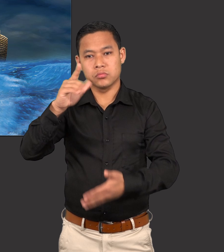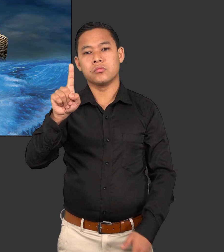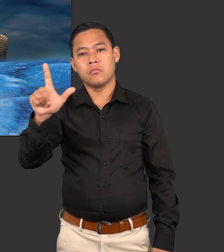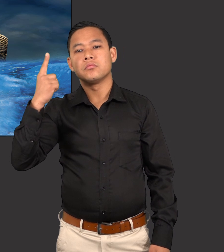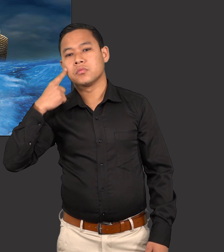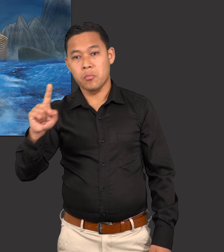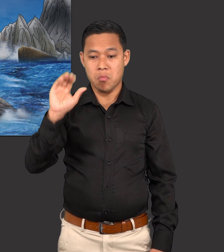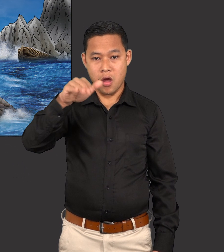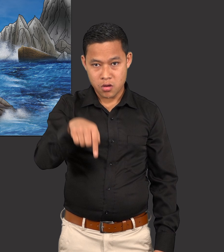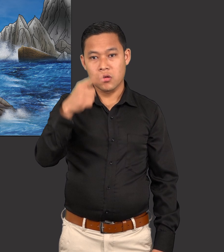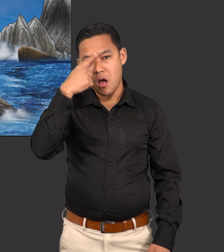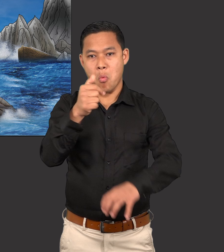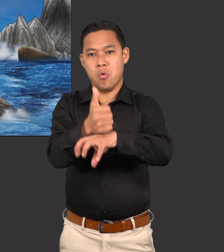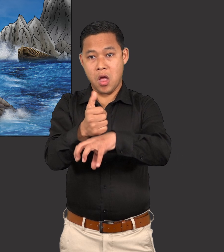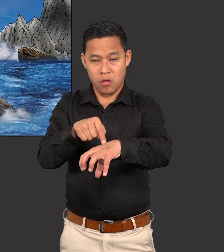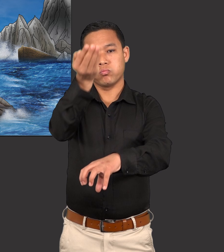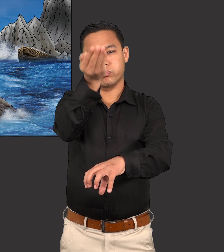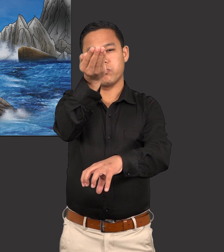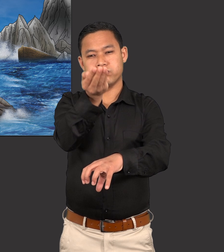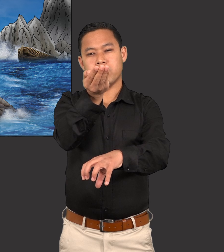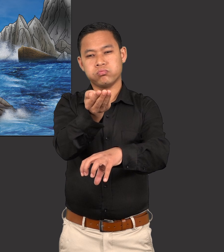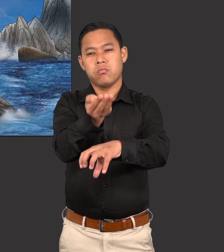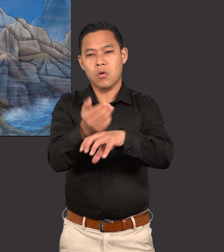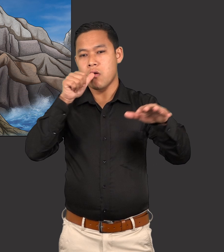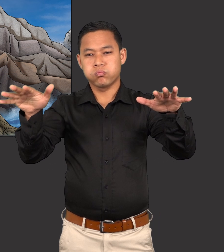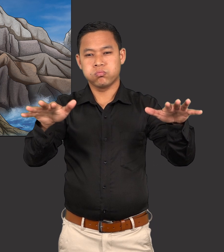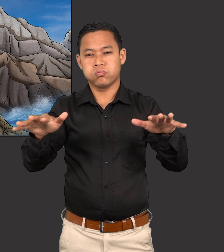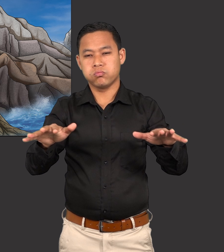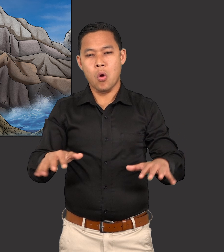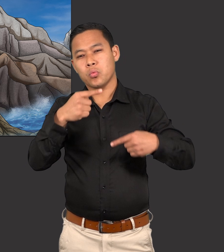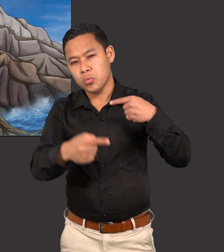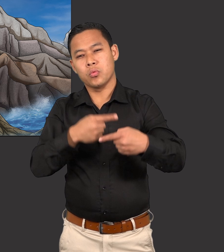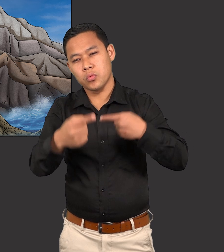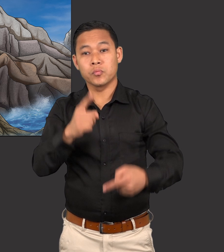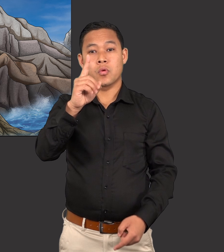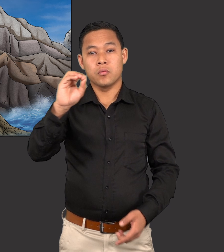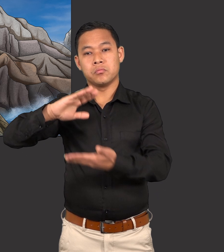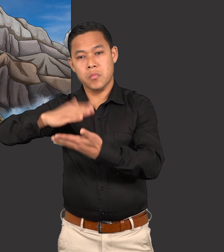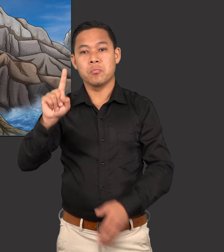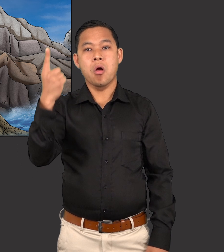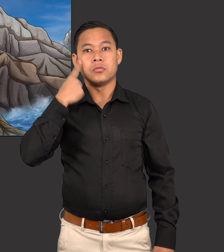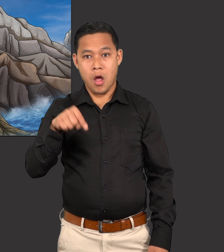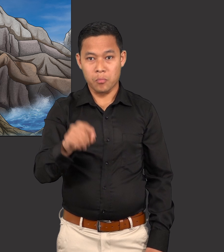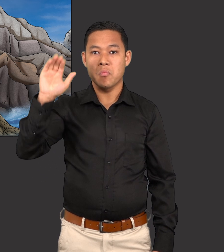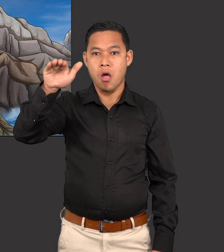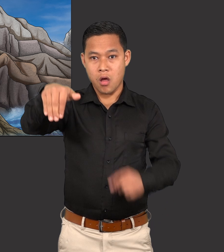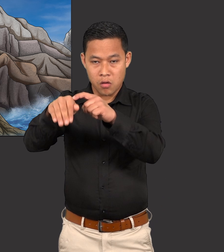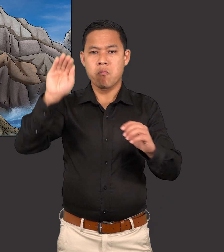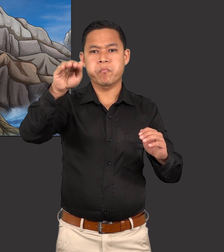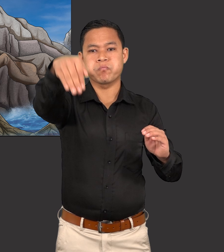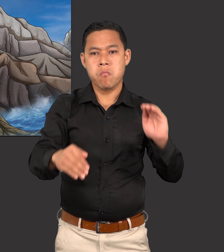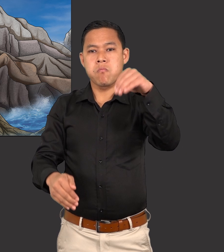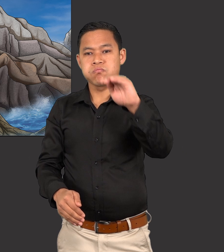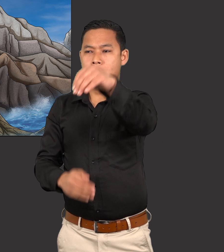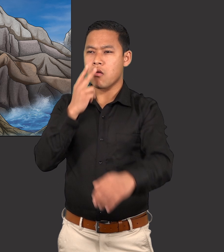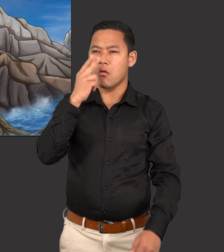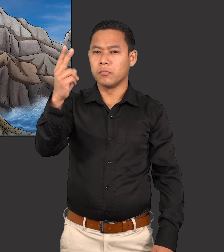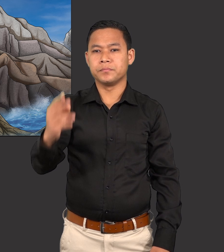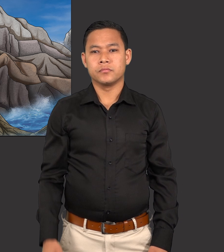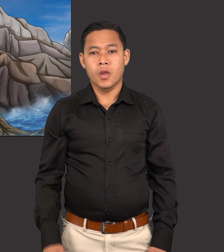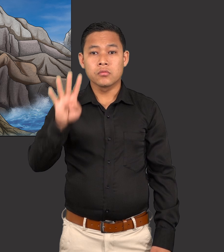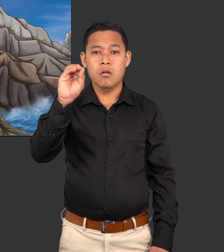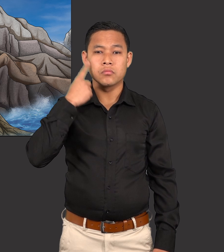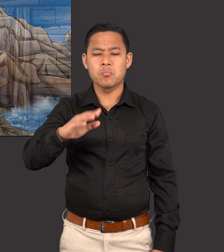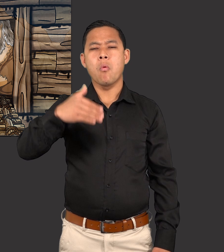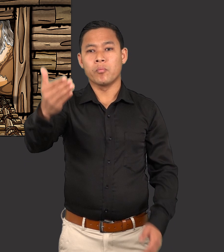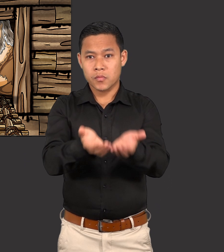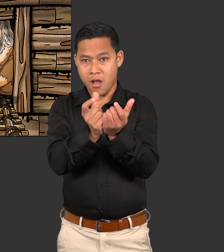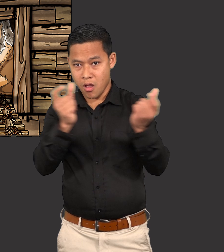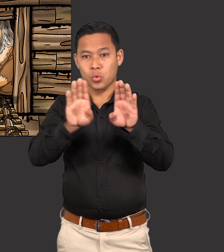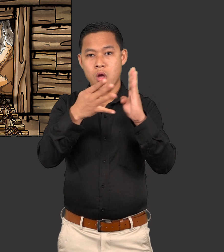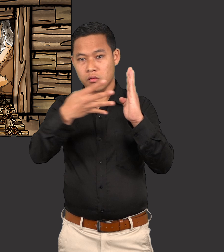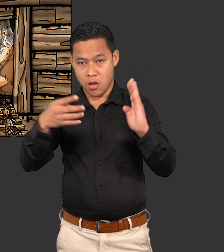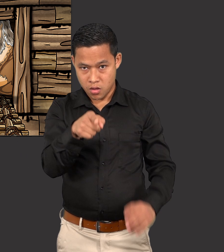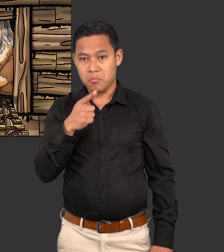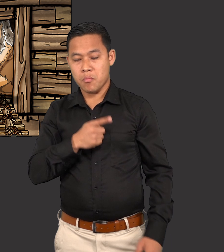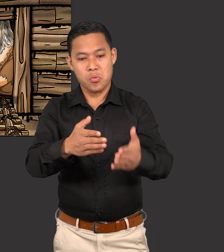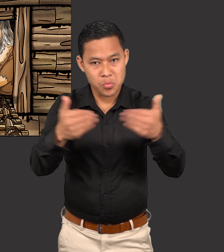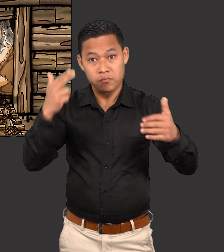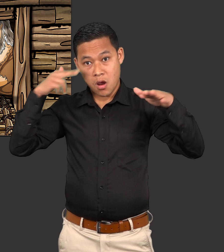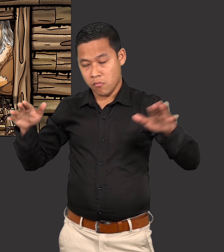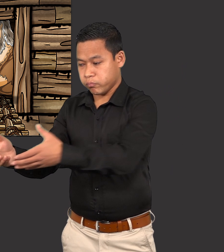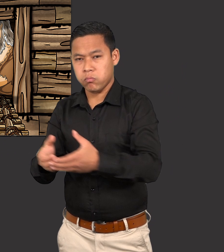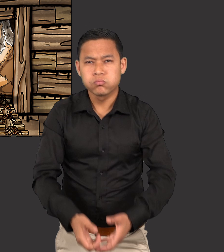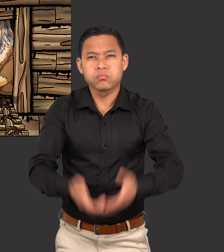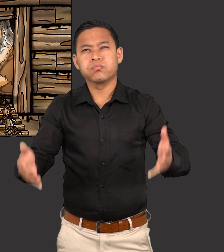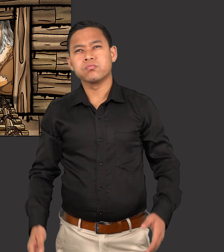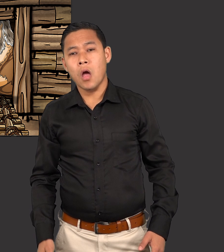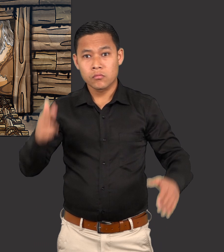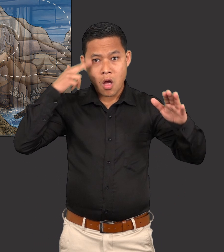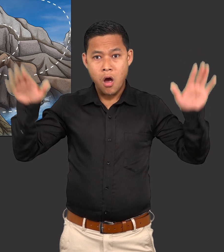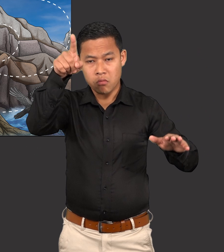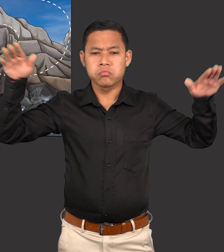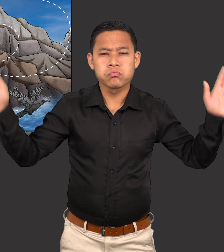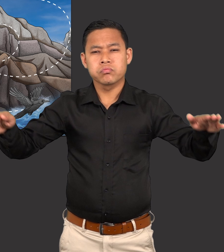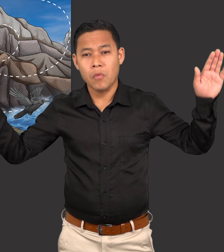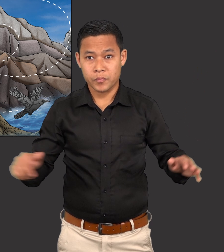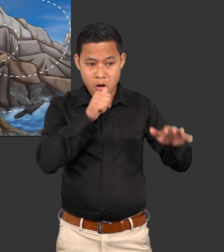On the seventeenth day of the seventh month, the ark came to rest on the mountains of Ararat. And the waters continued to recede until the tenth month, and on the first day of the tenth month the tops of the mountains became visible. After forty days Noah opened the window he had made in the ark and sent out a raven.